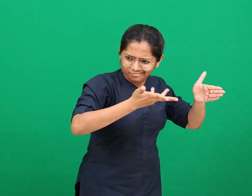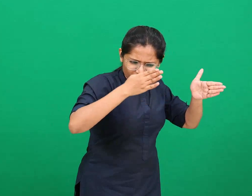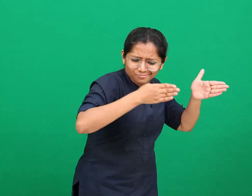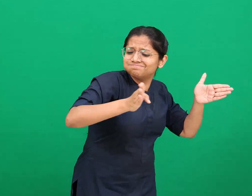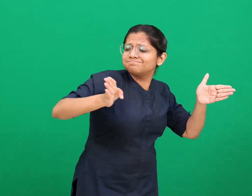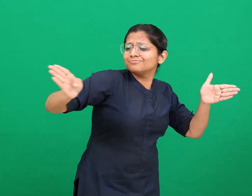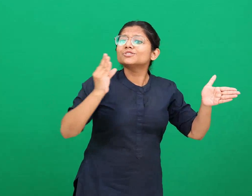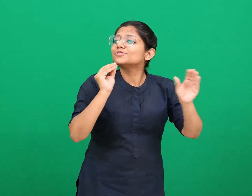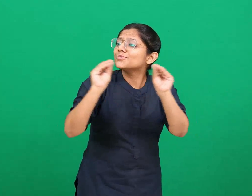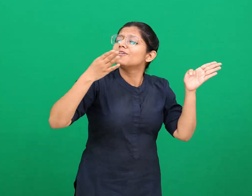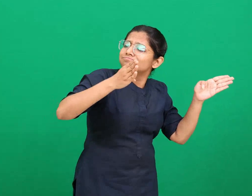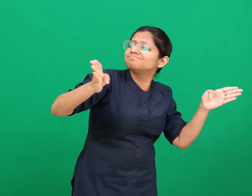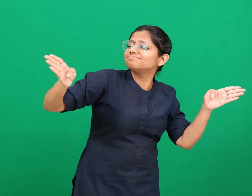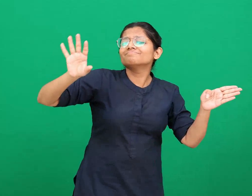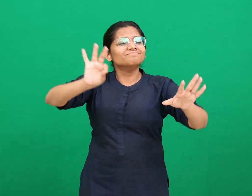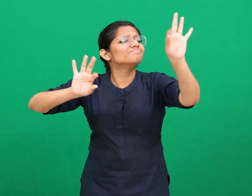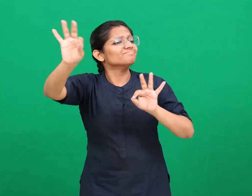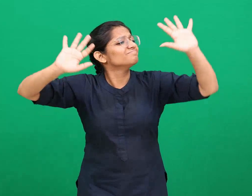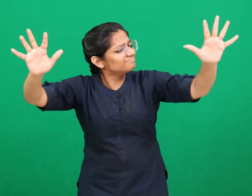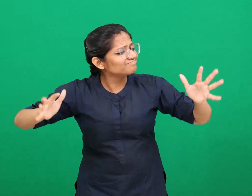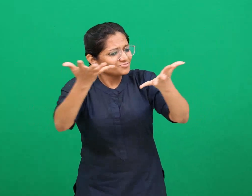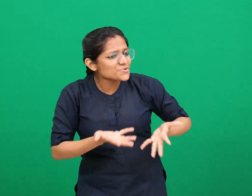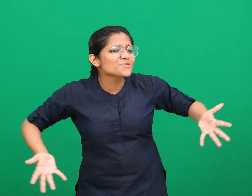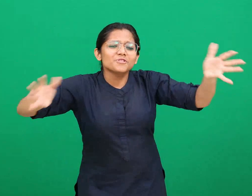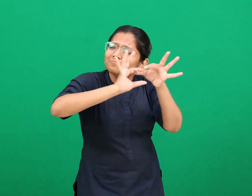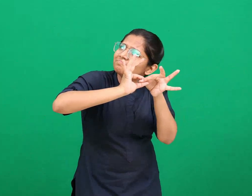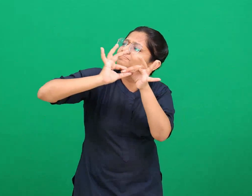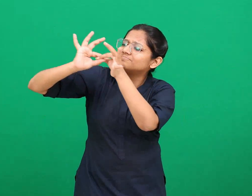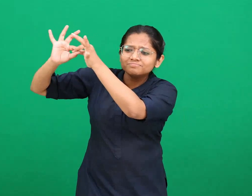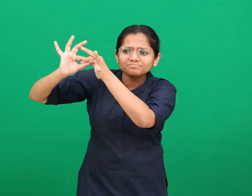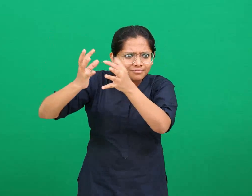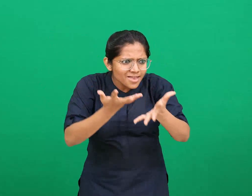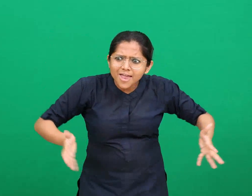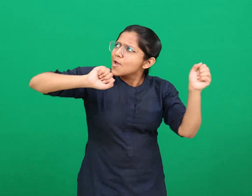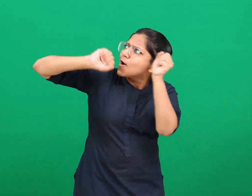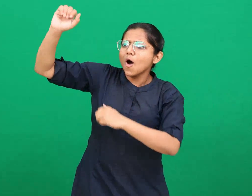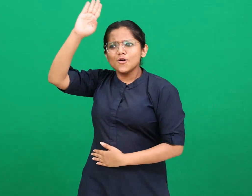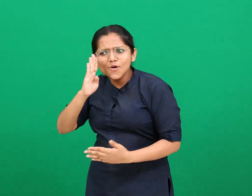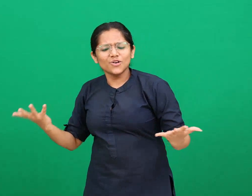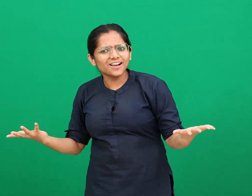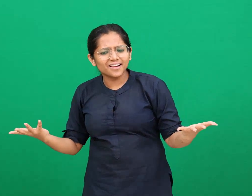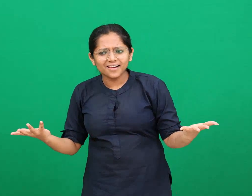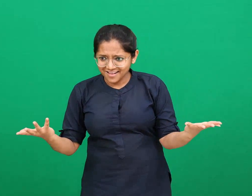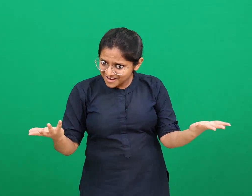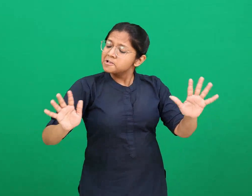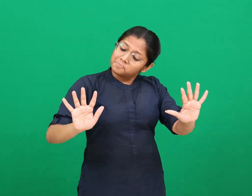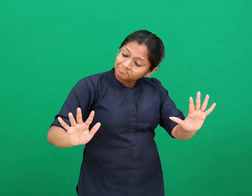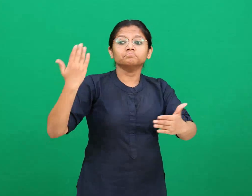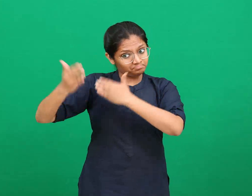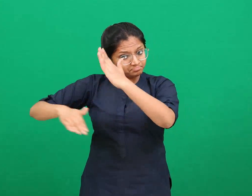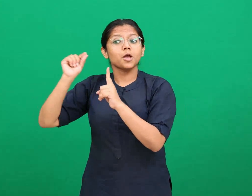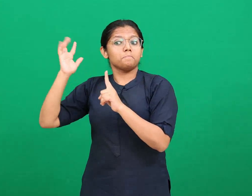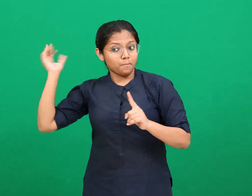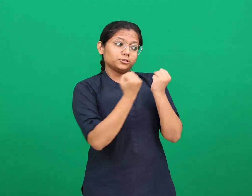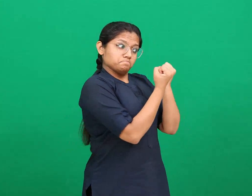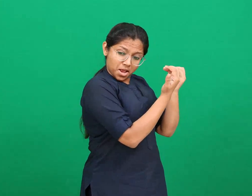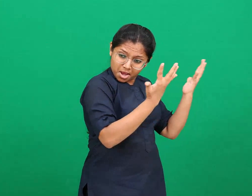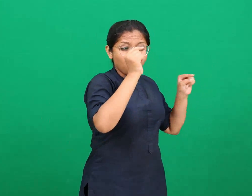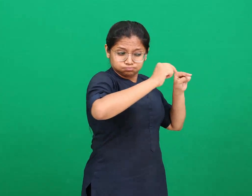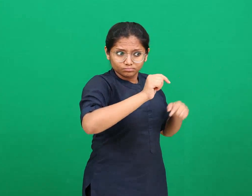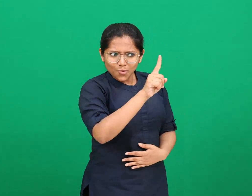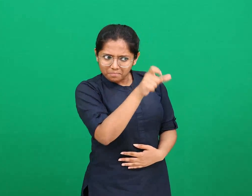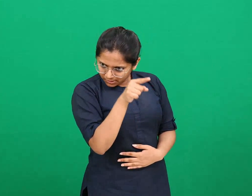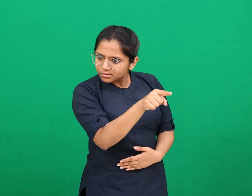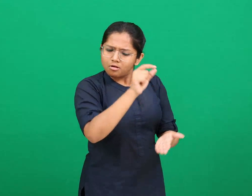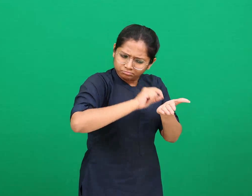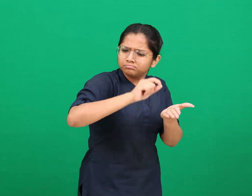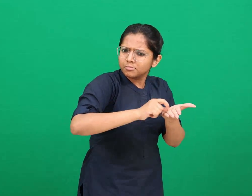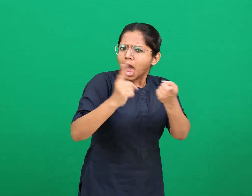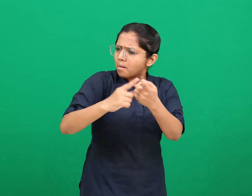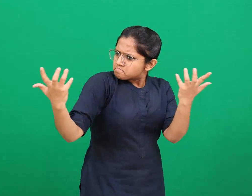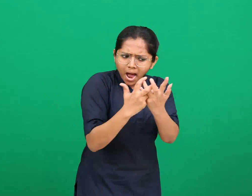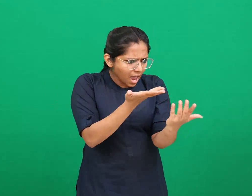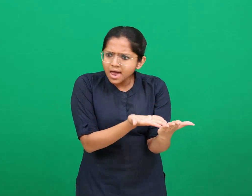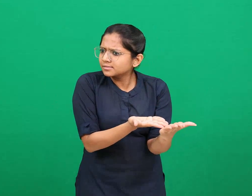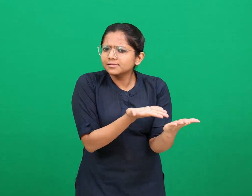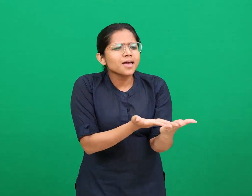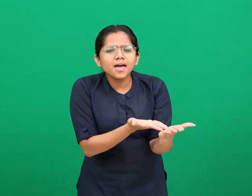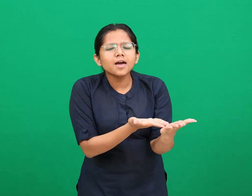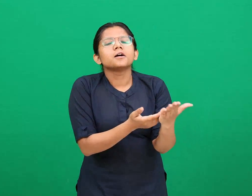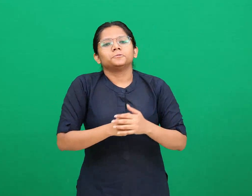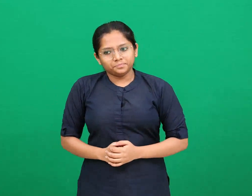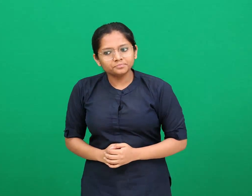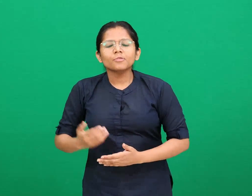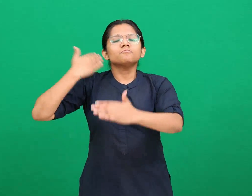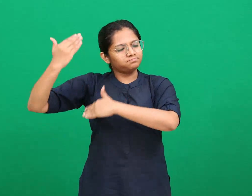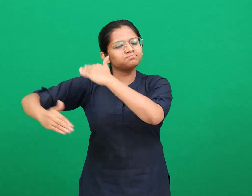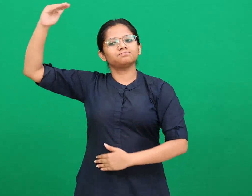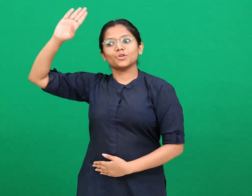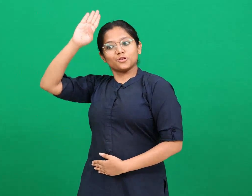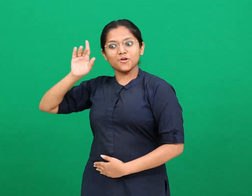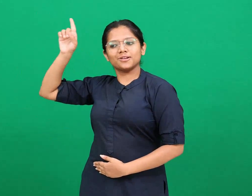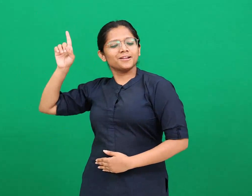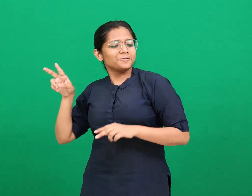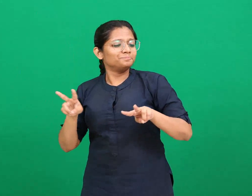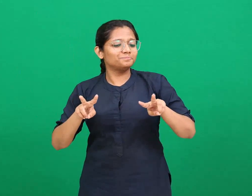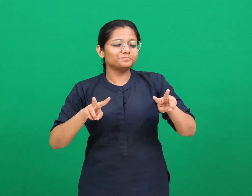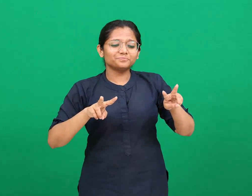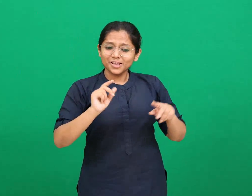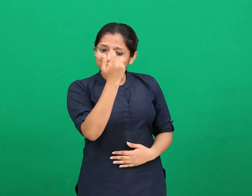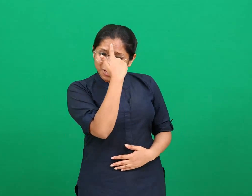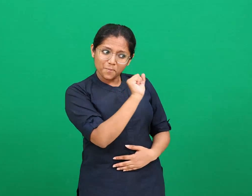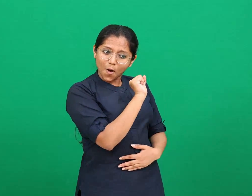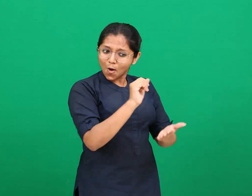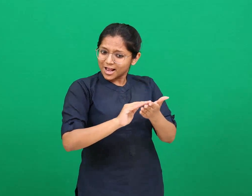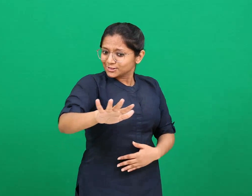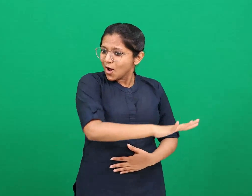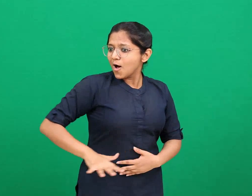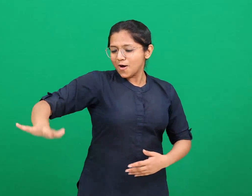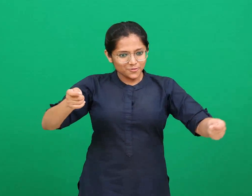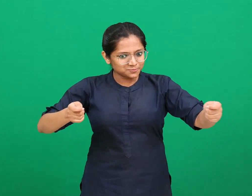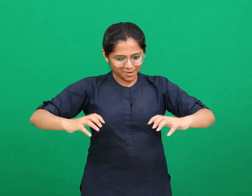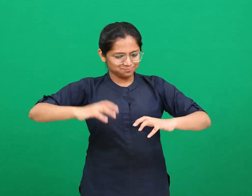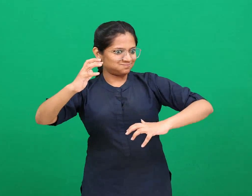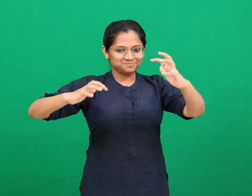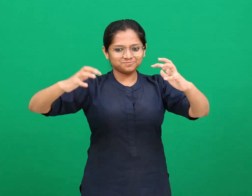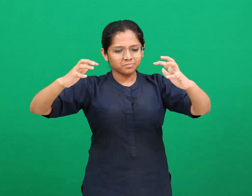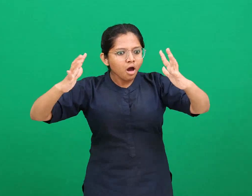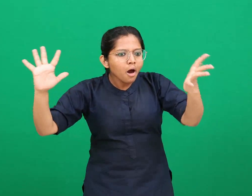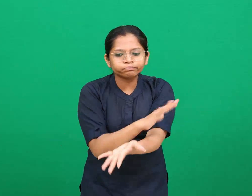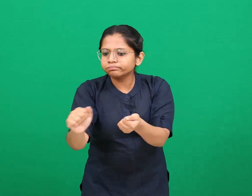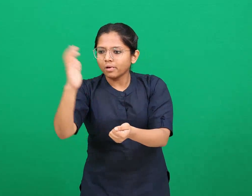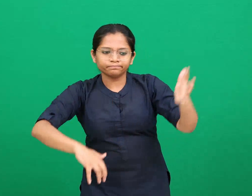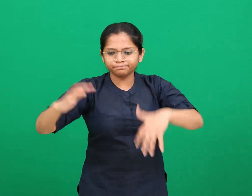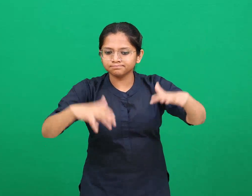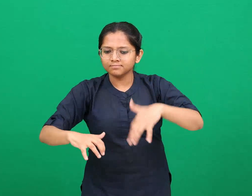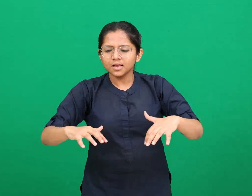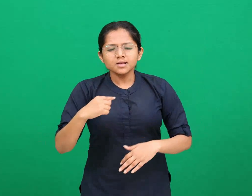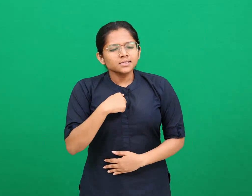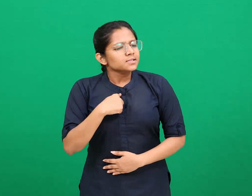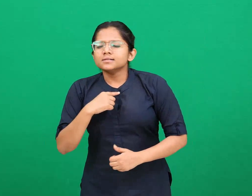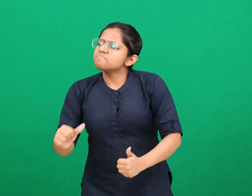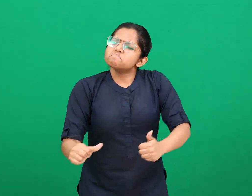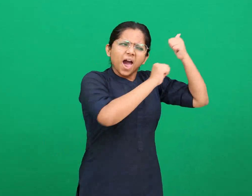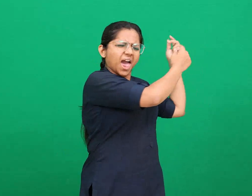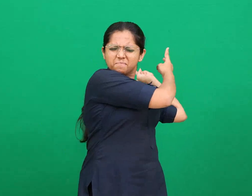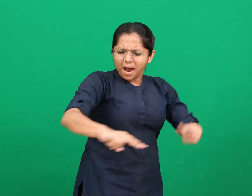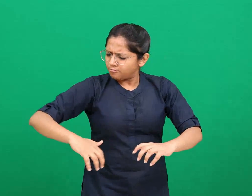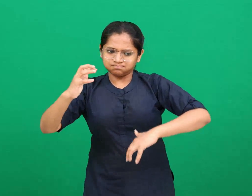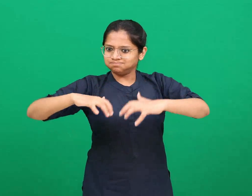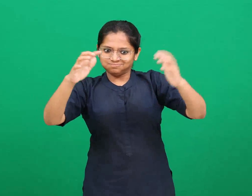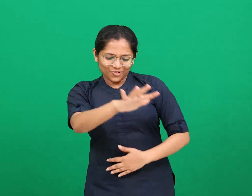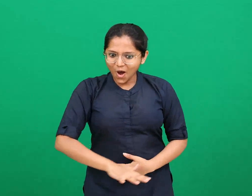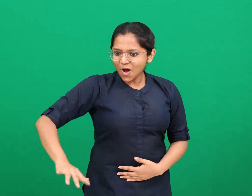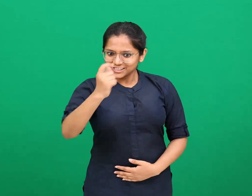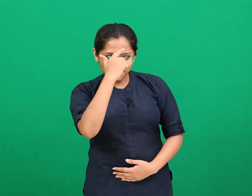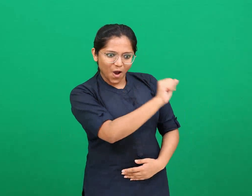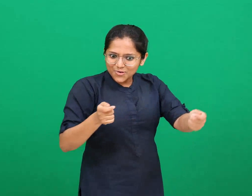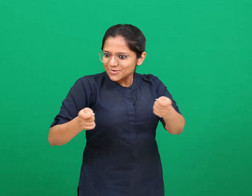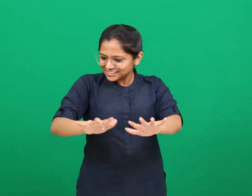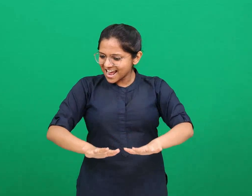The words of the prophets agree with this, as it is written: ' After this I will return and rebuild the fallen tent of David.